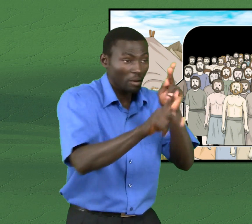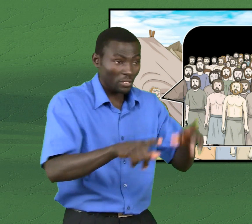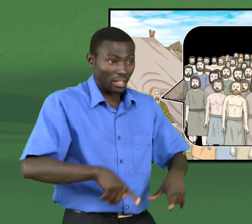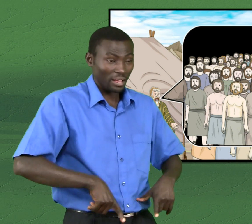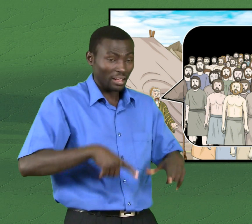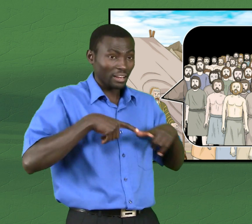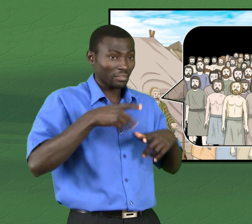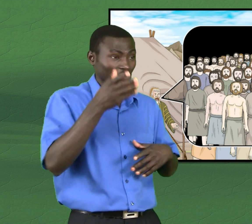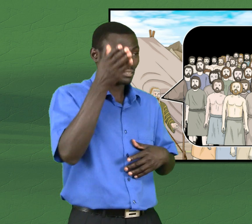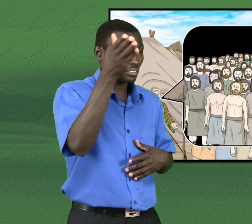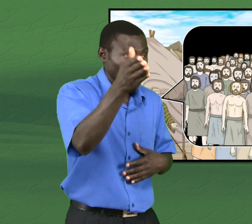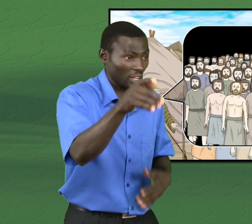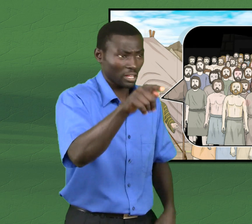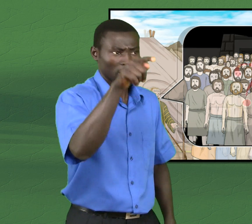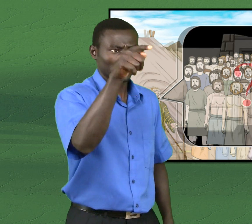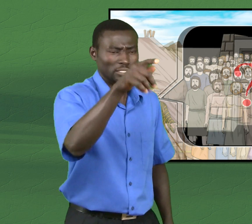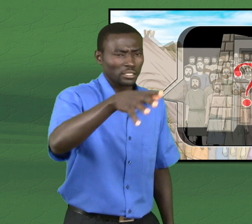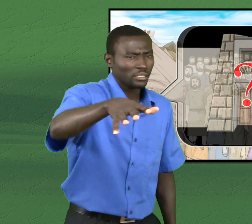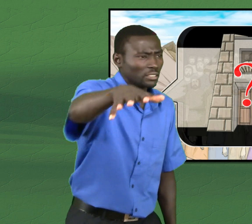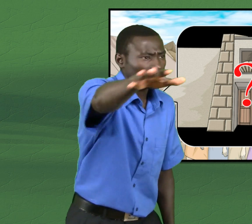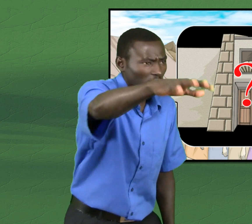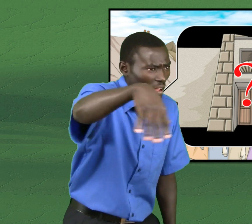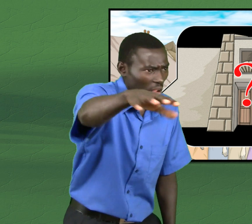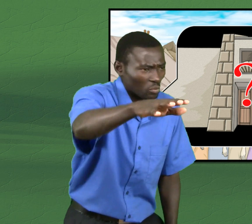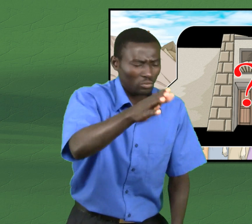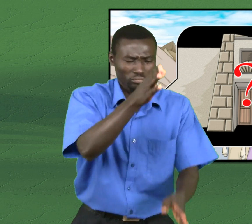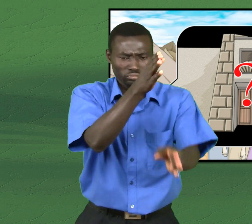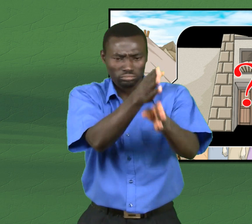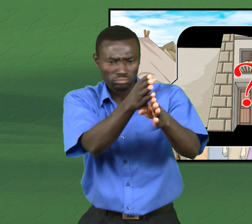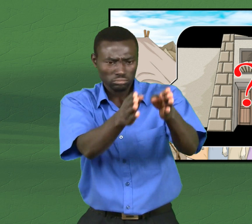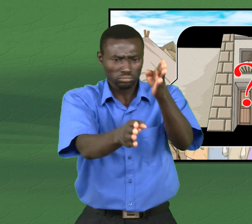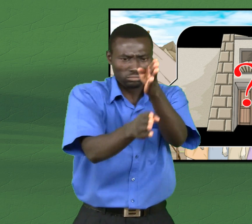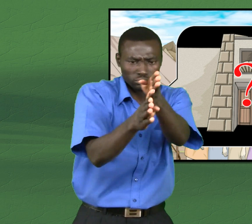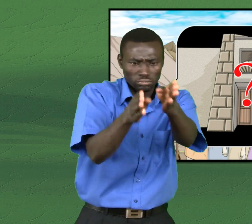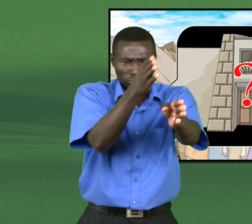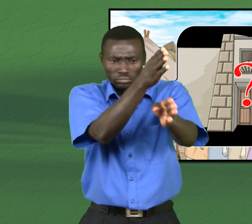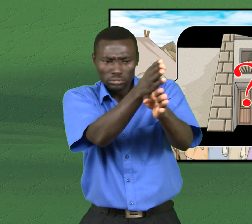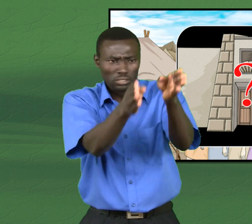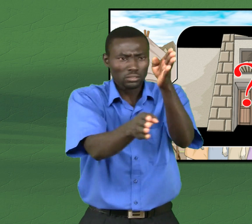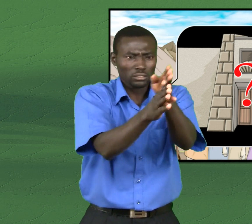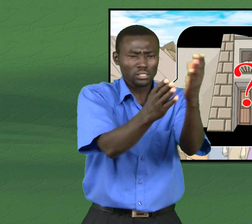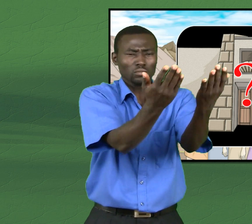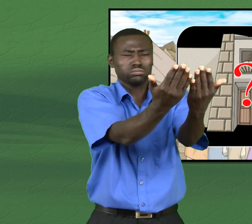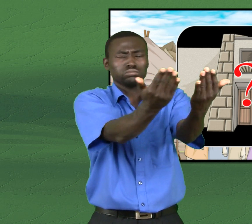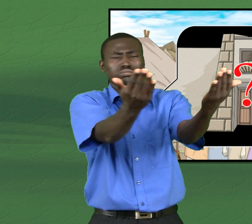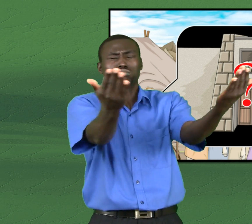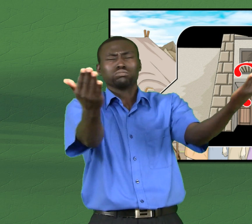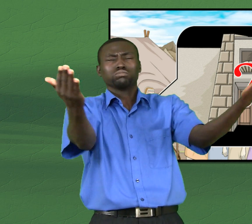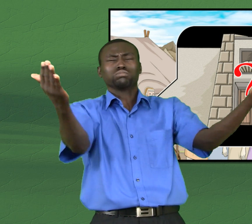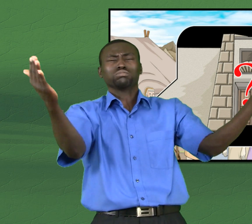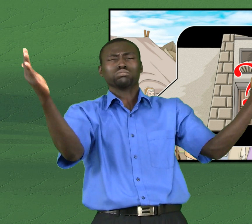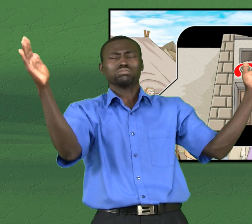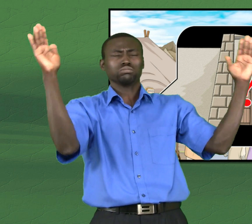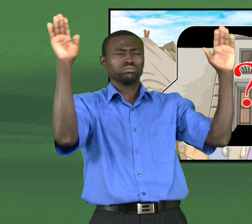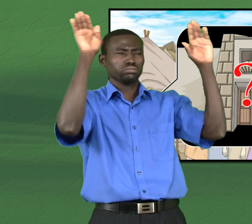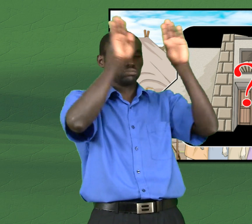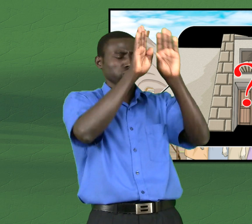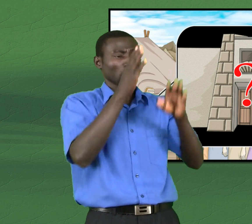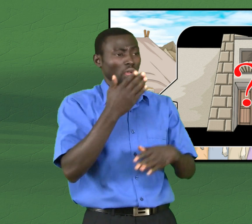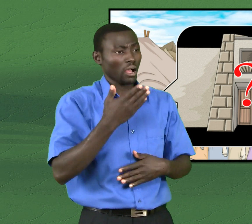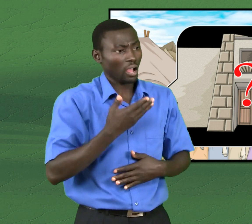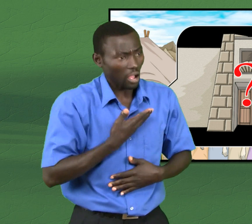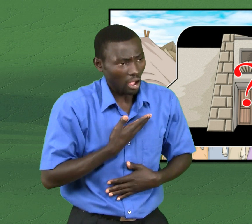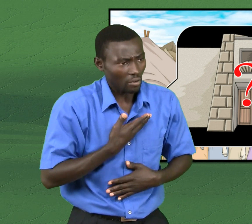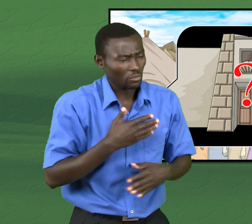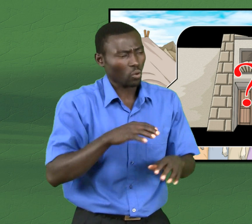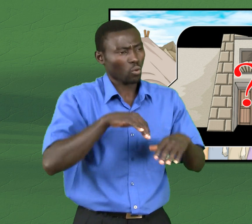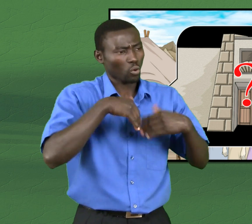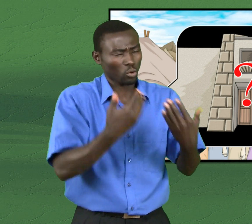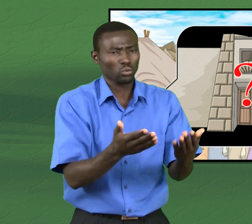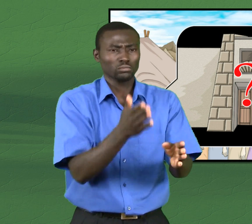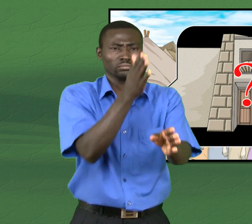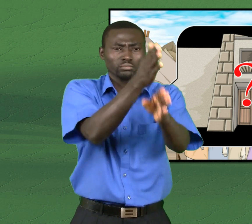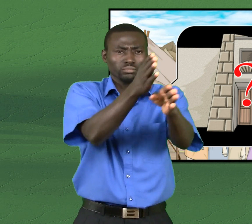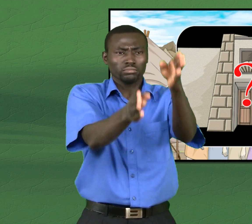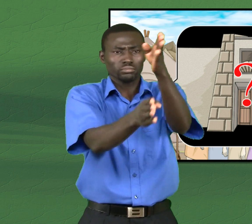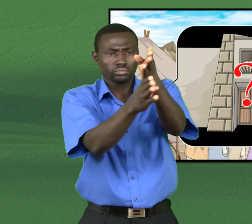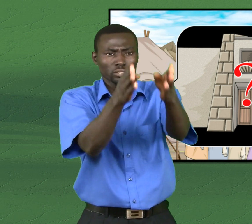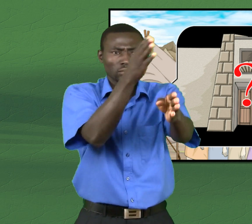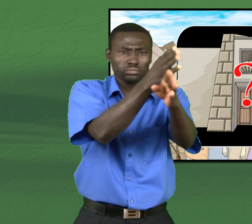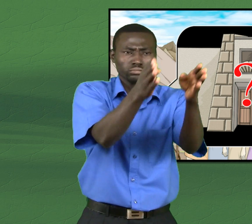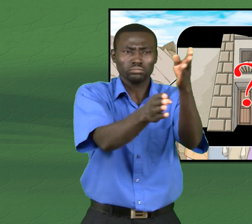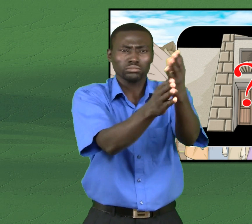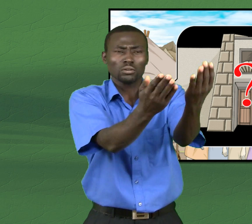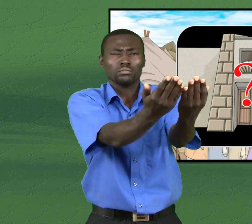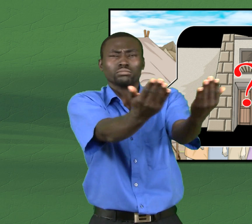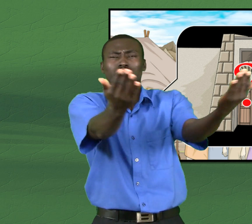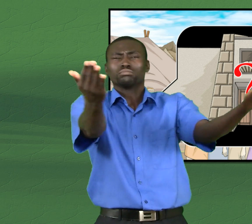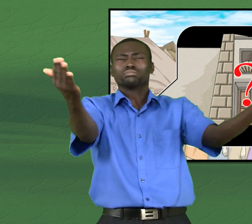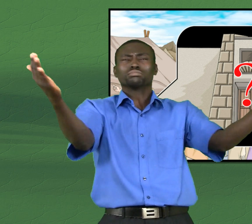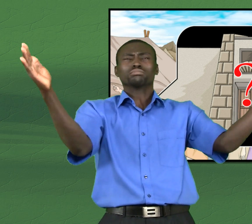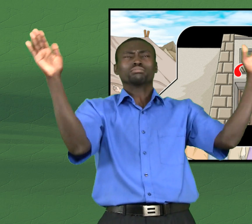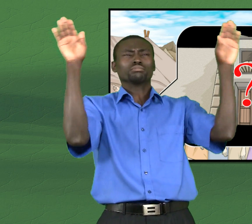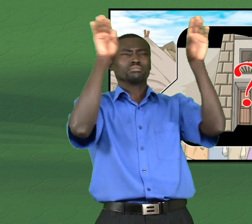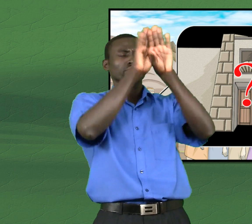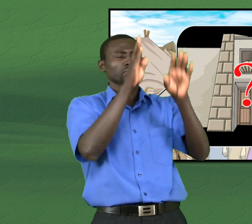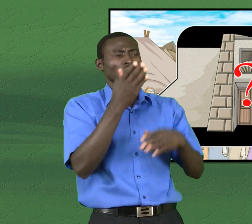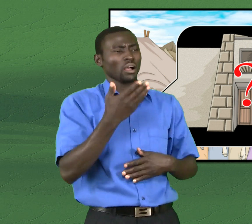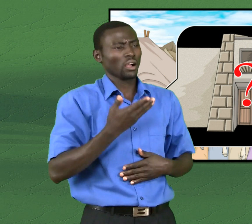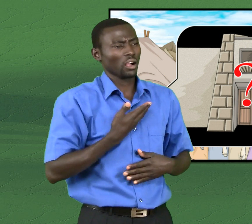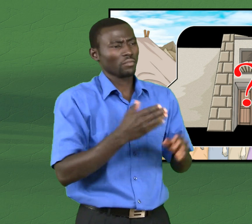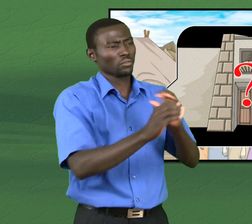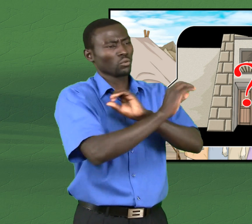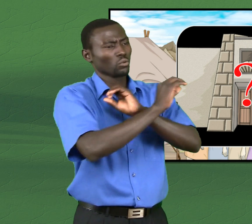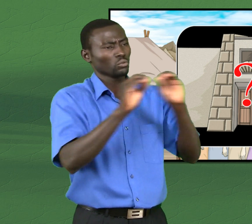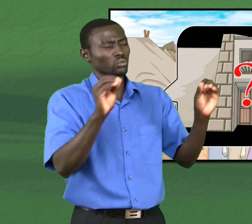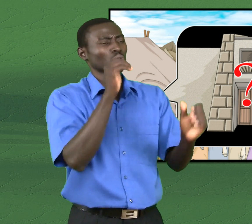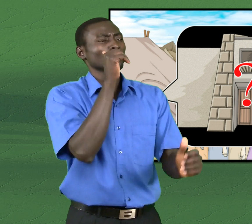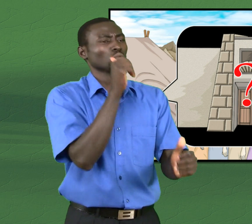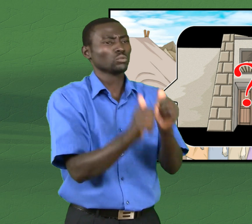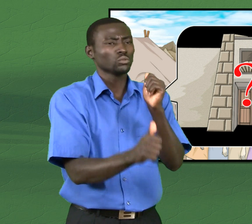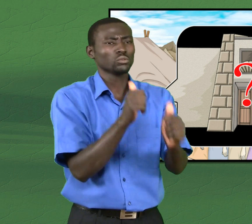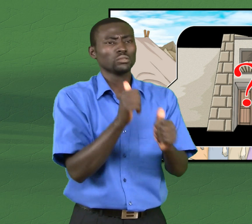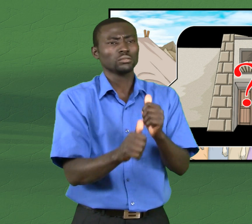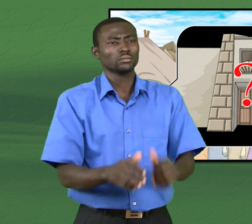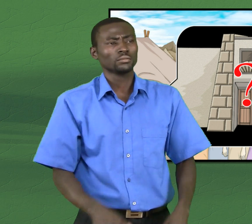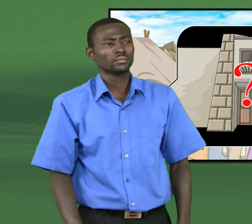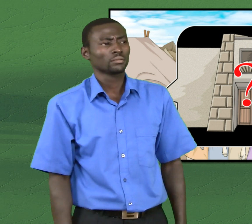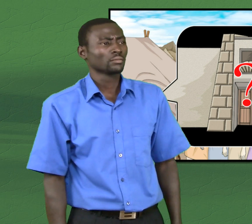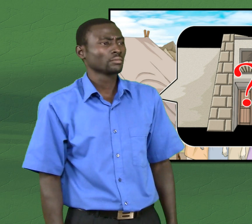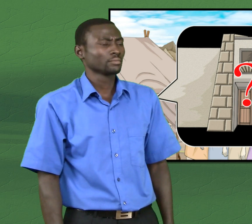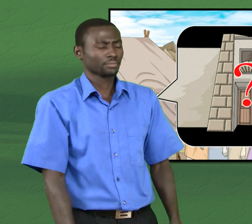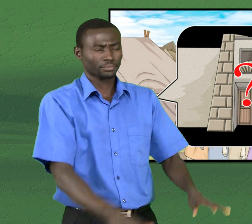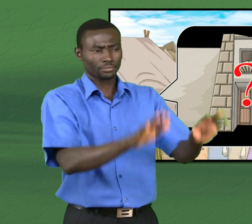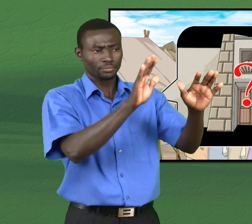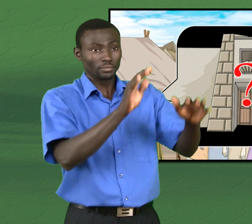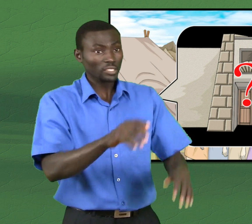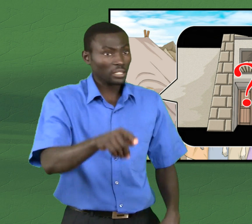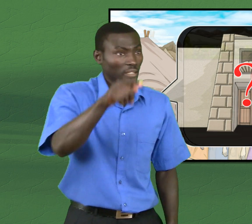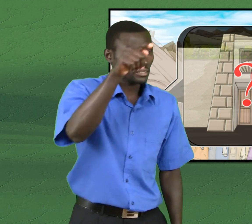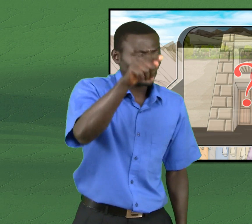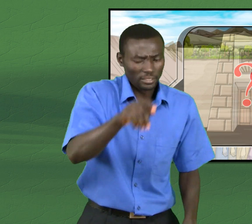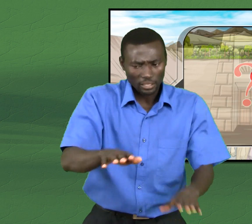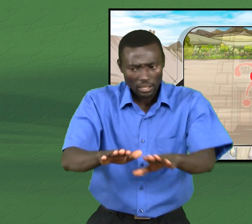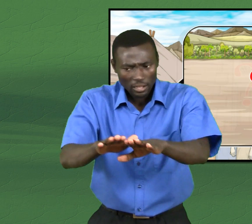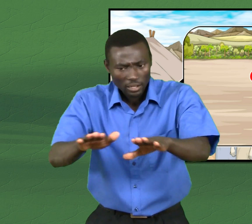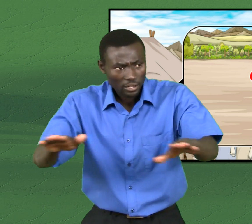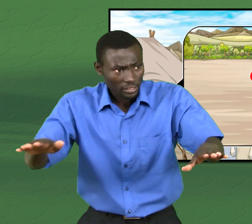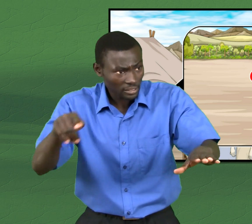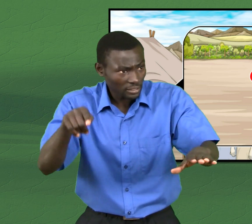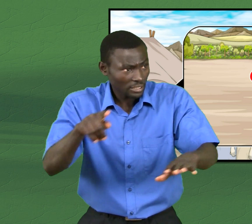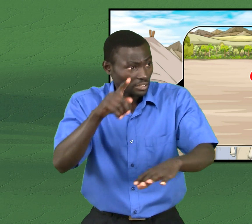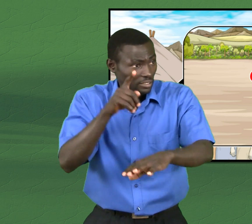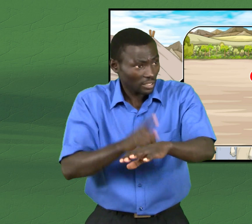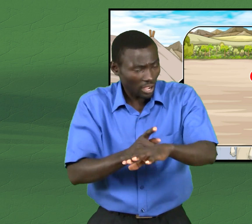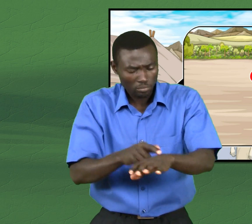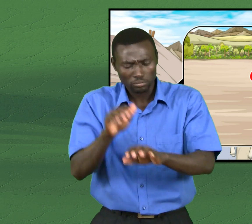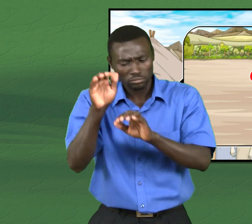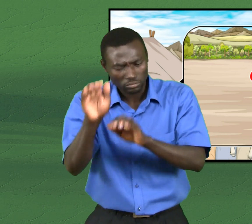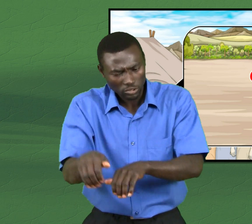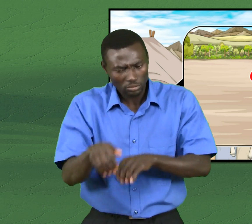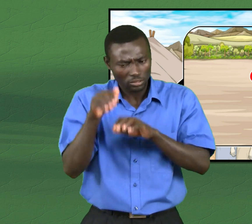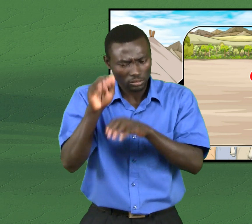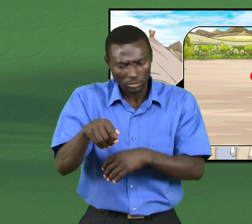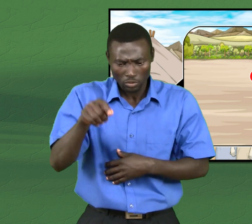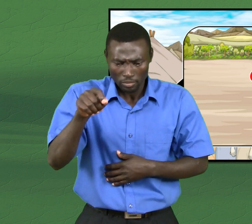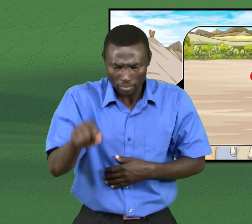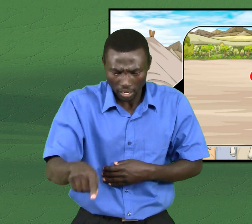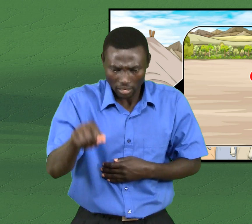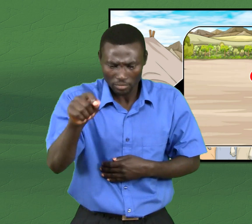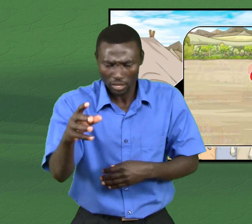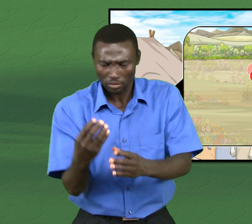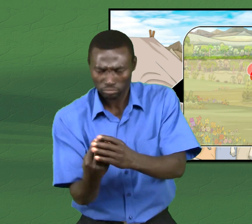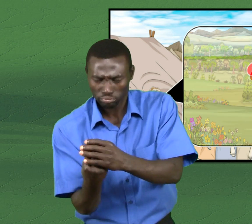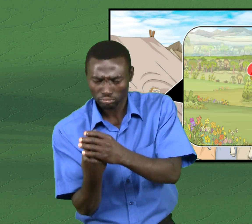Are the cities where they dwell open camps or fortifications?